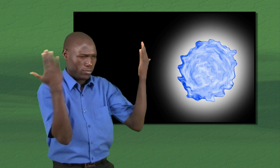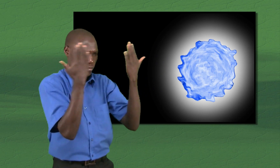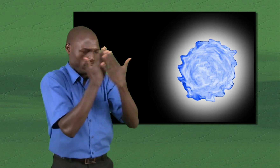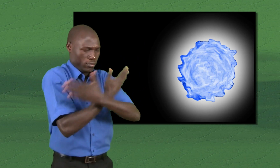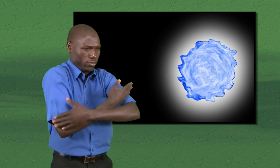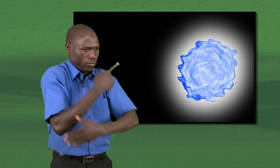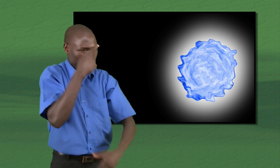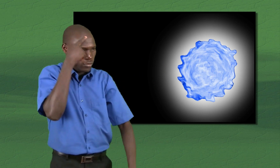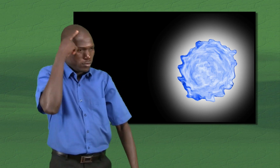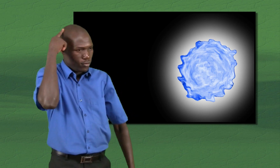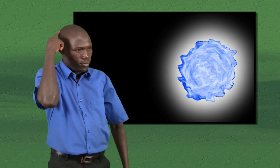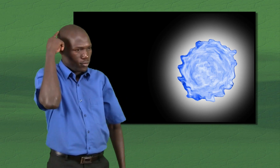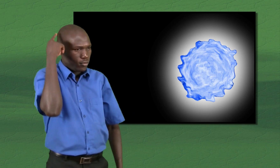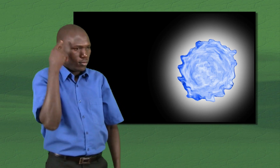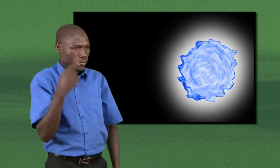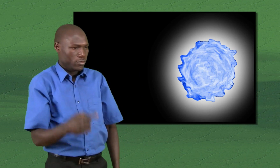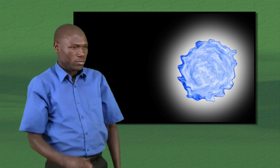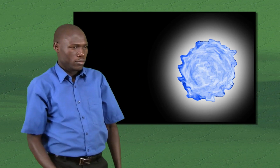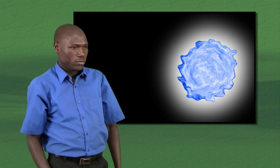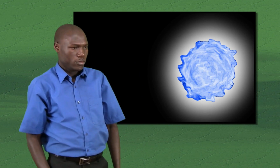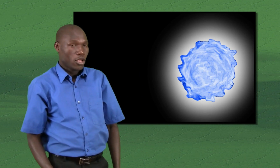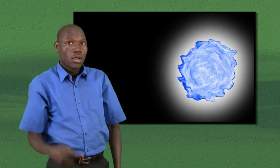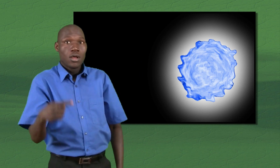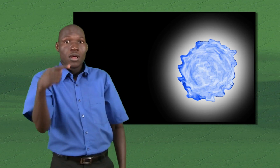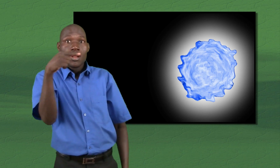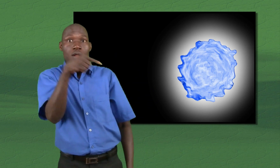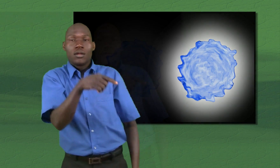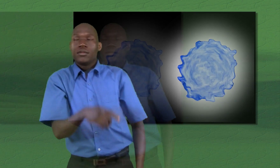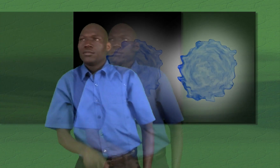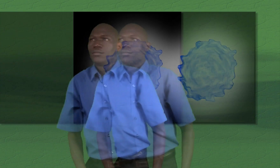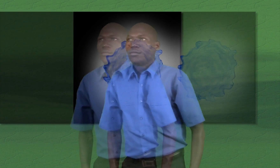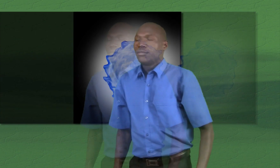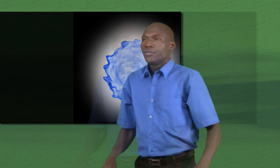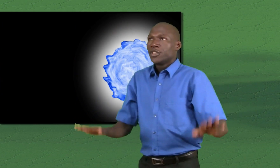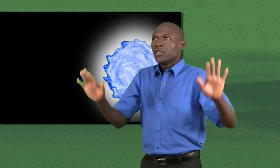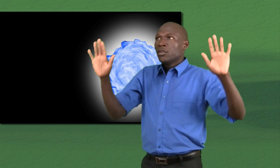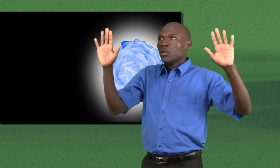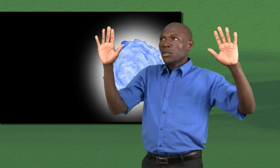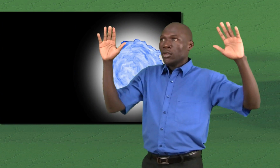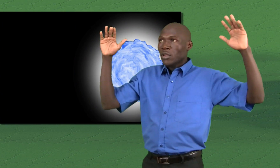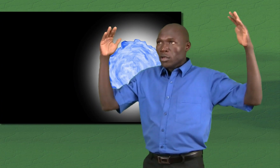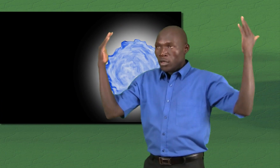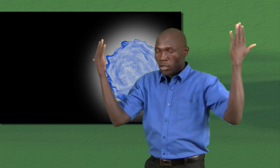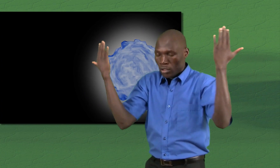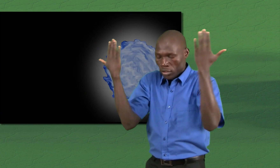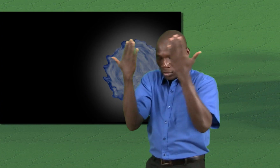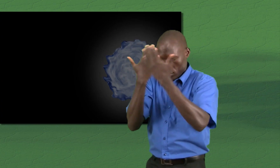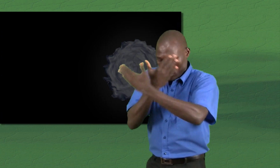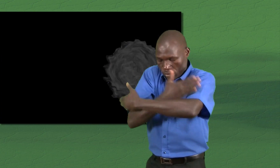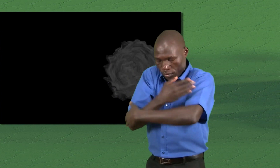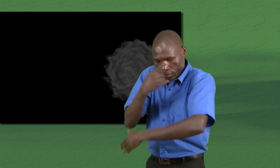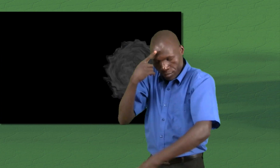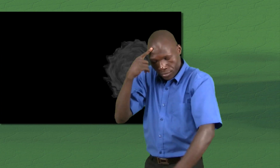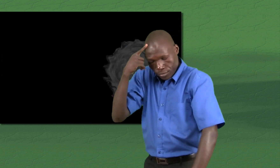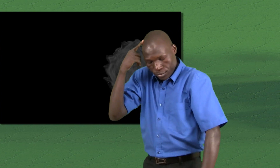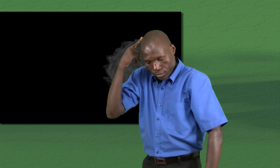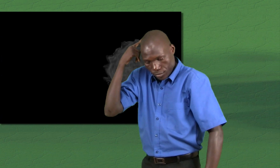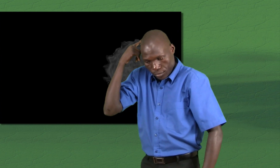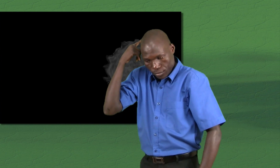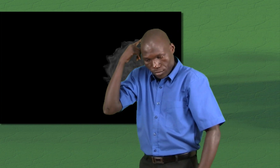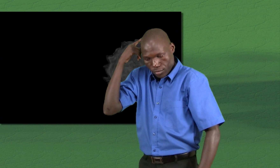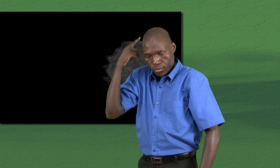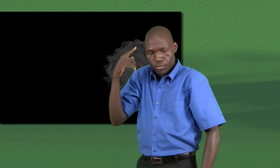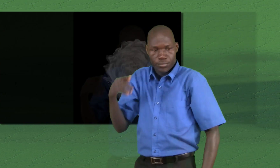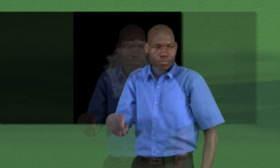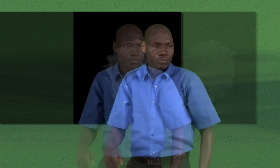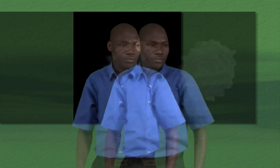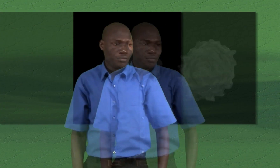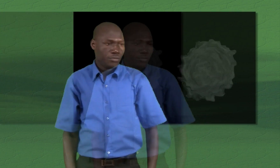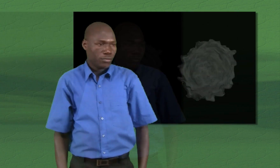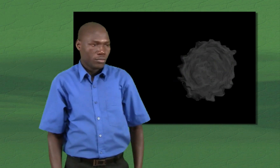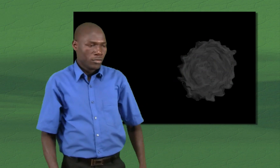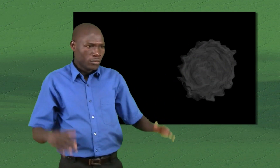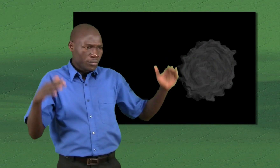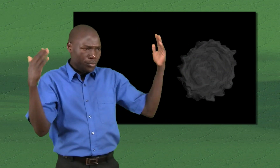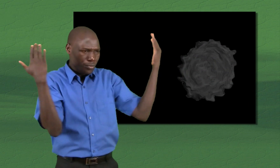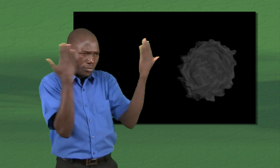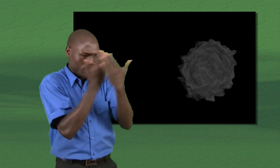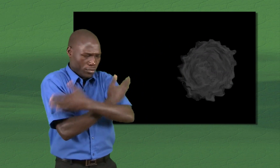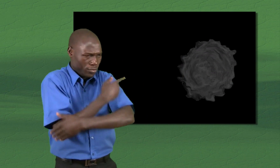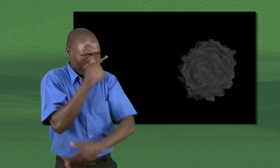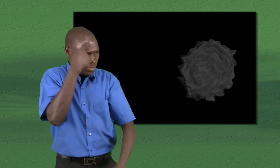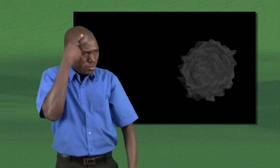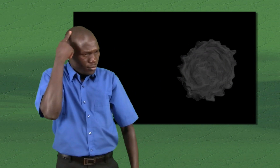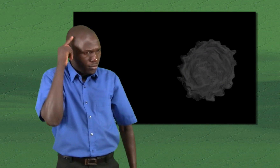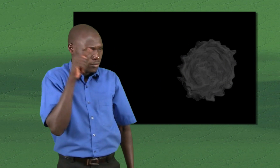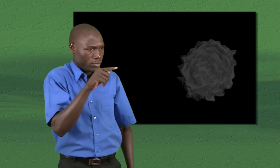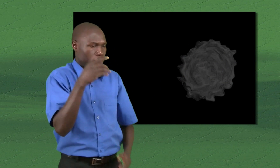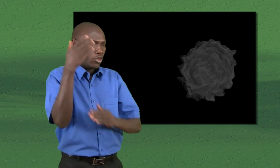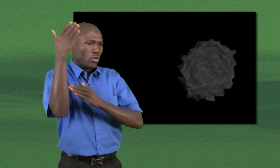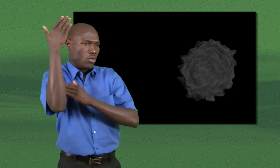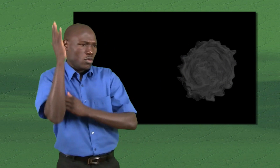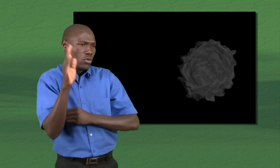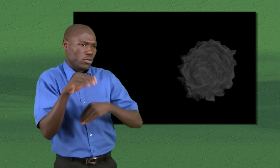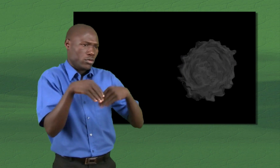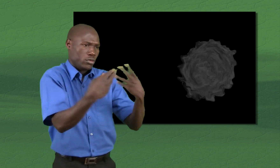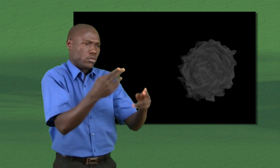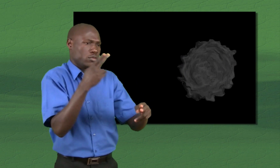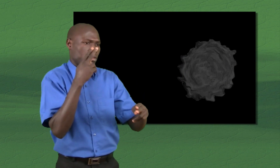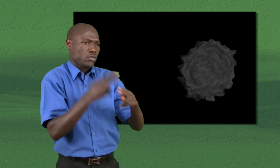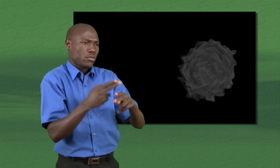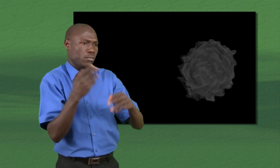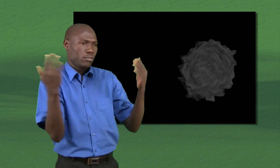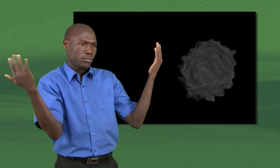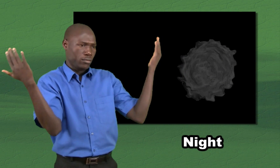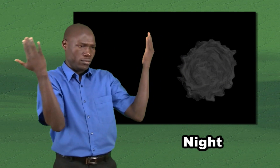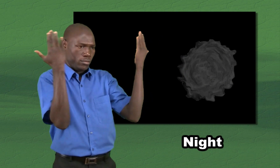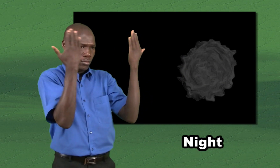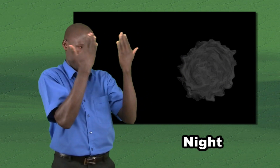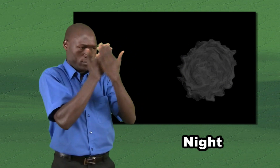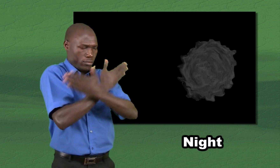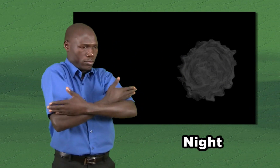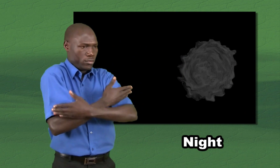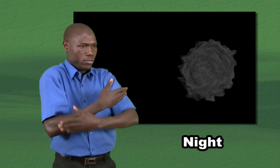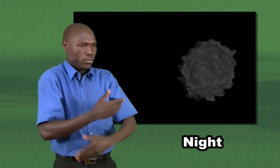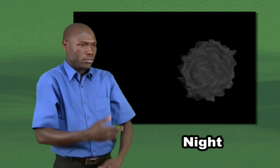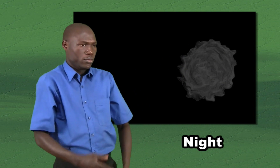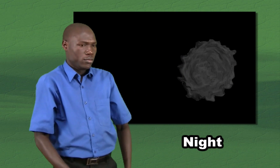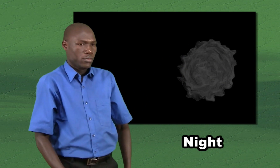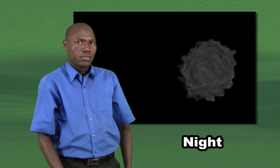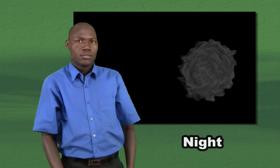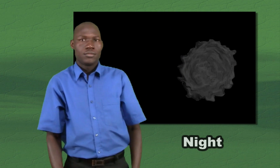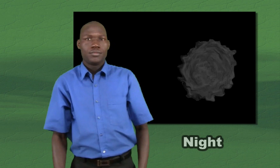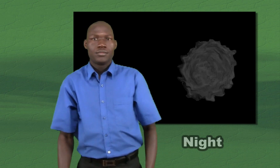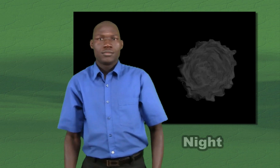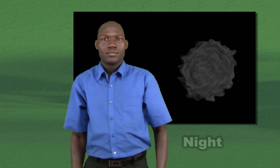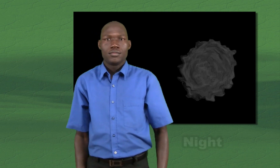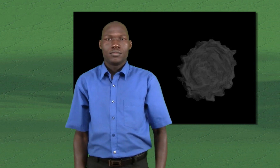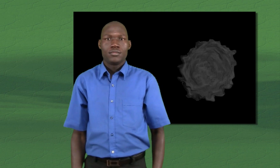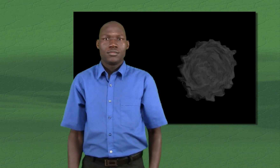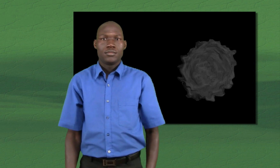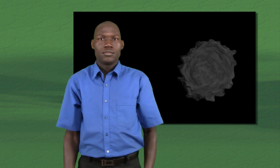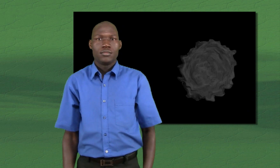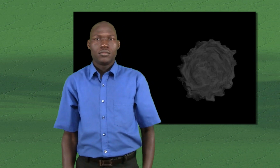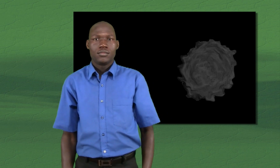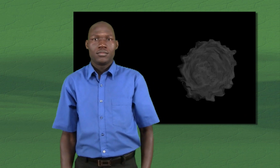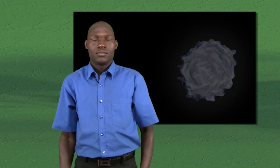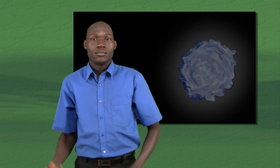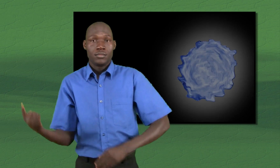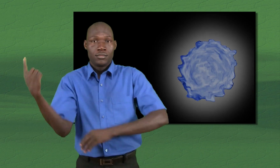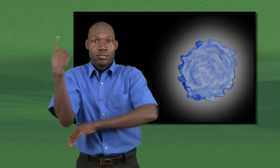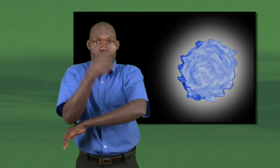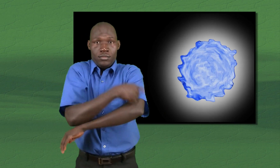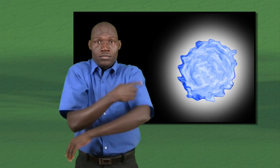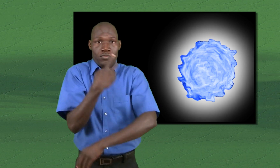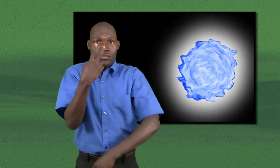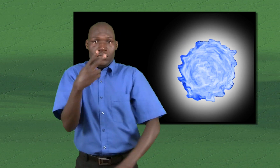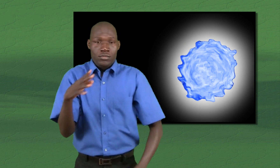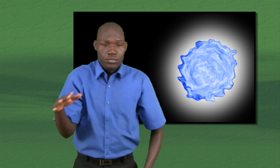God called the light “day,” and the darkness He called “night.”